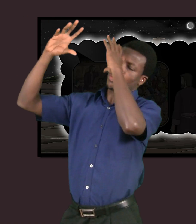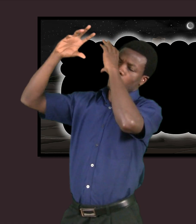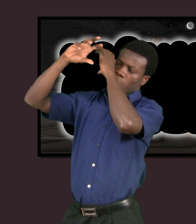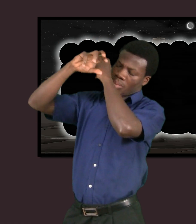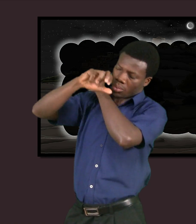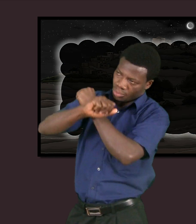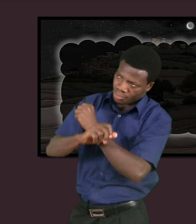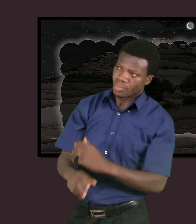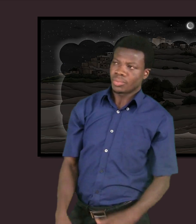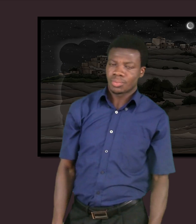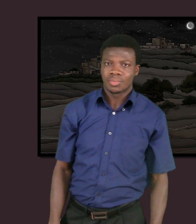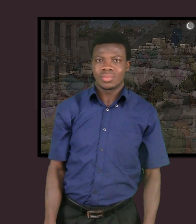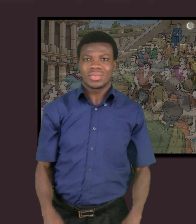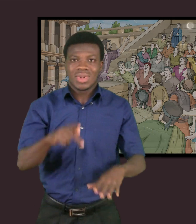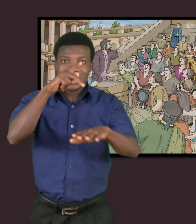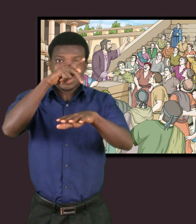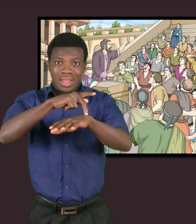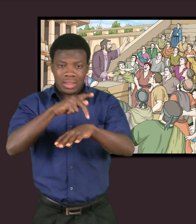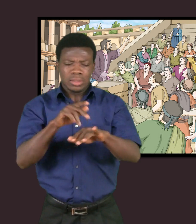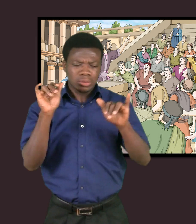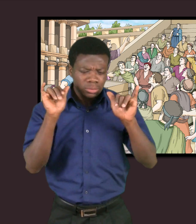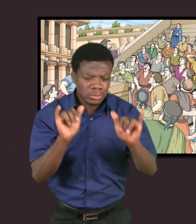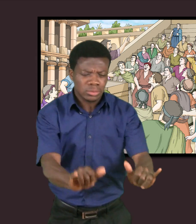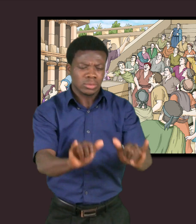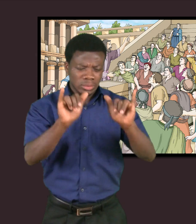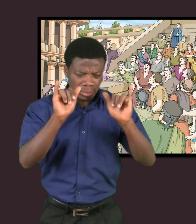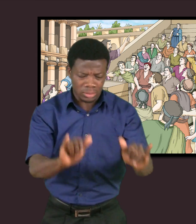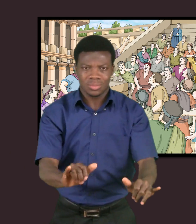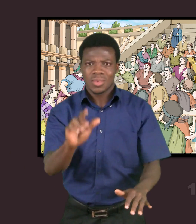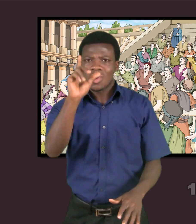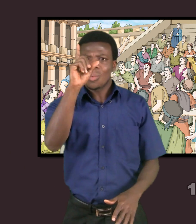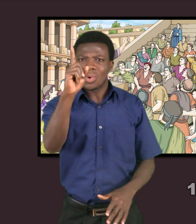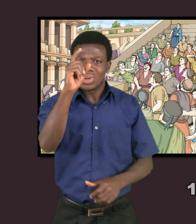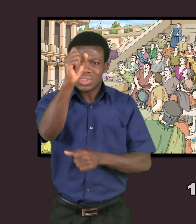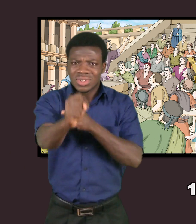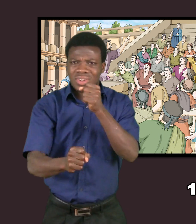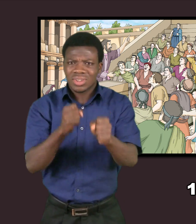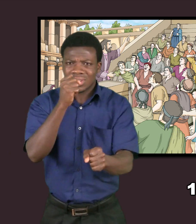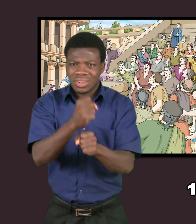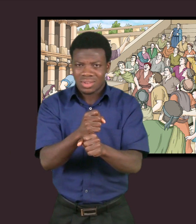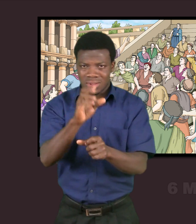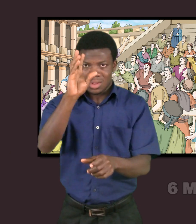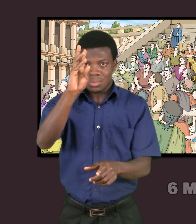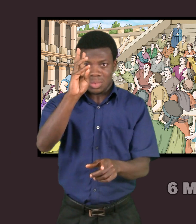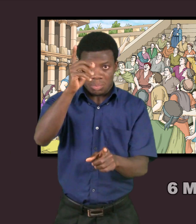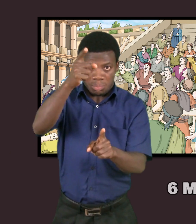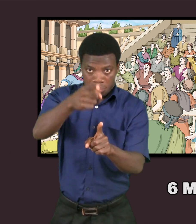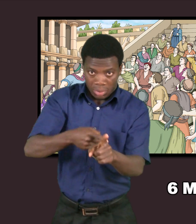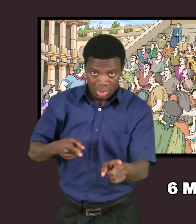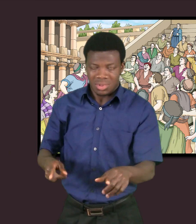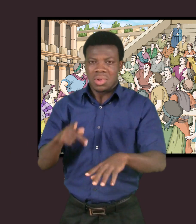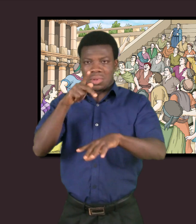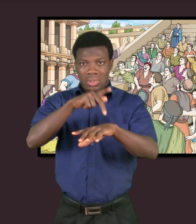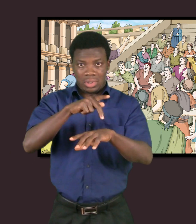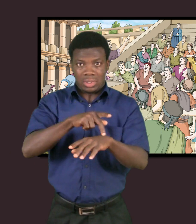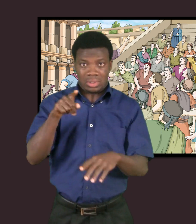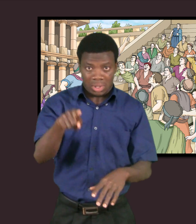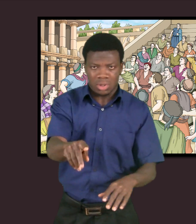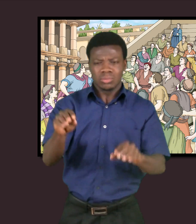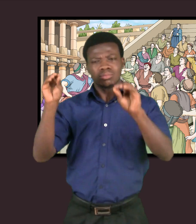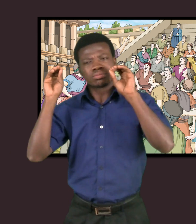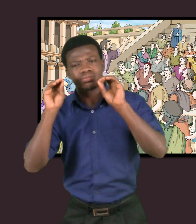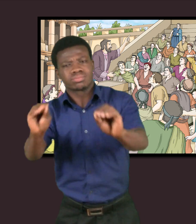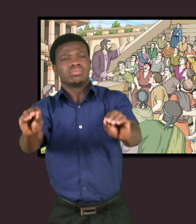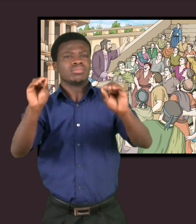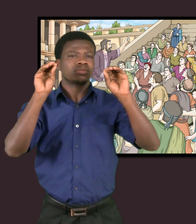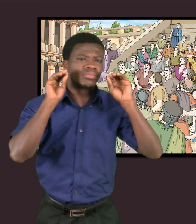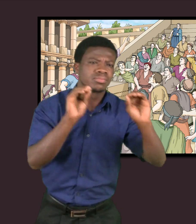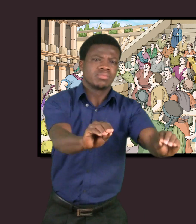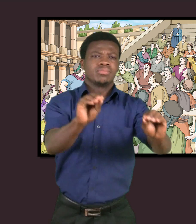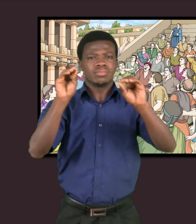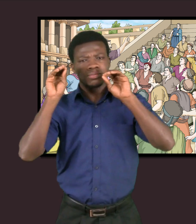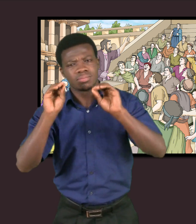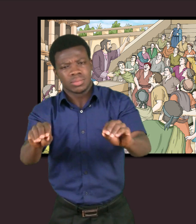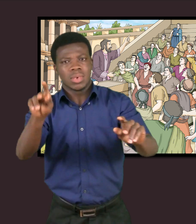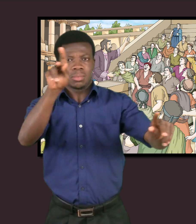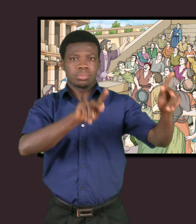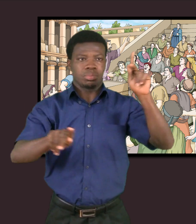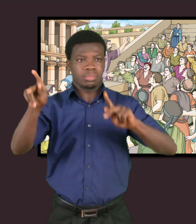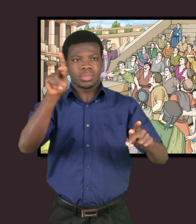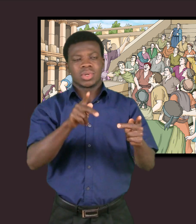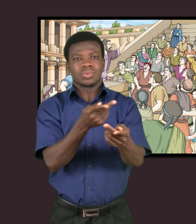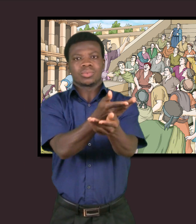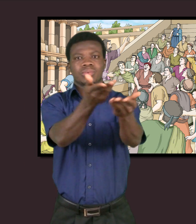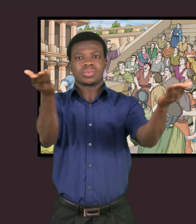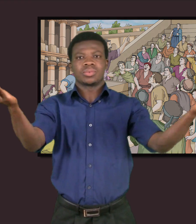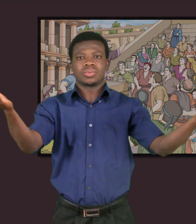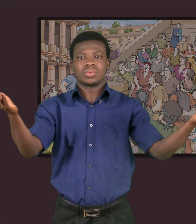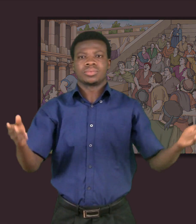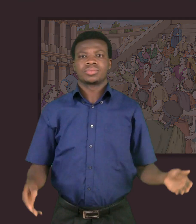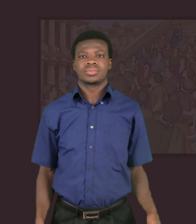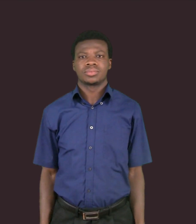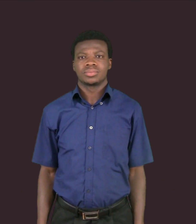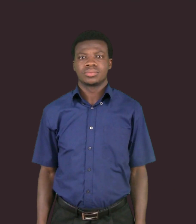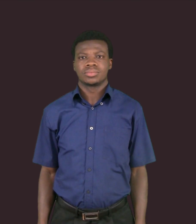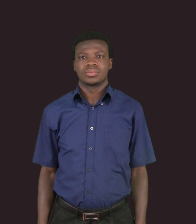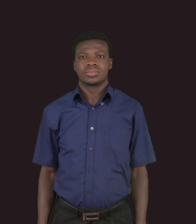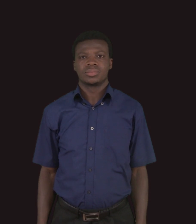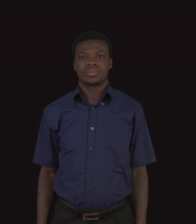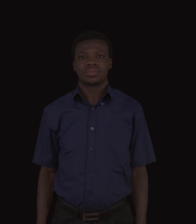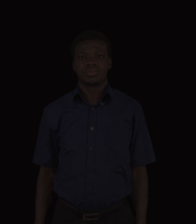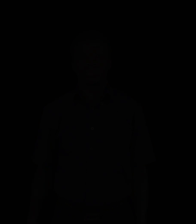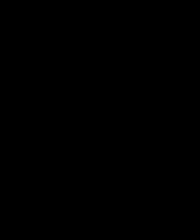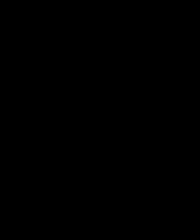So Paul stayed for a year and a half, teaching the word of God among the Corinthians.